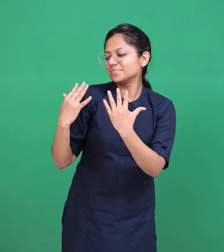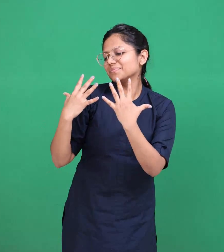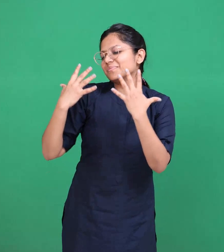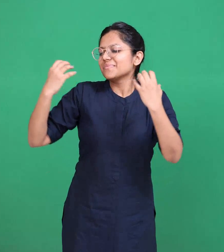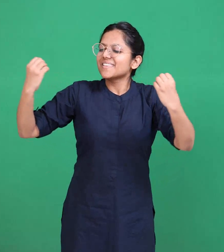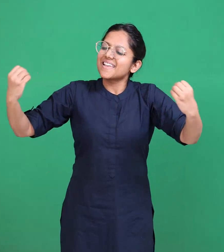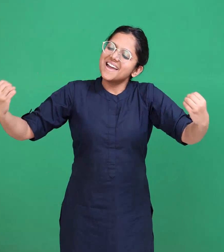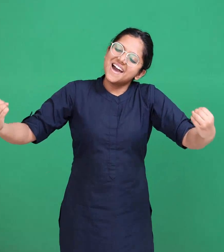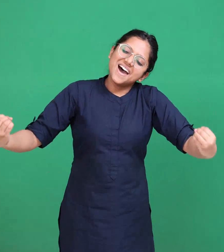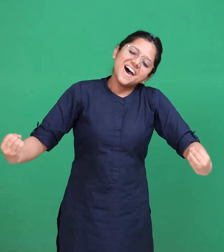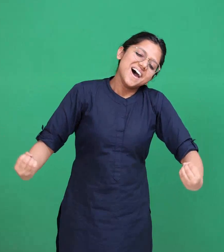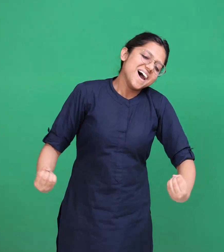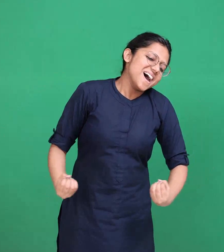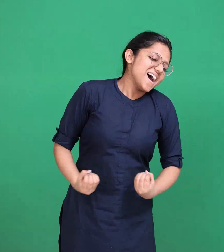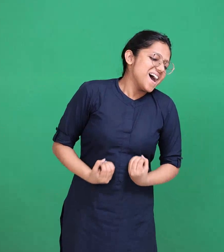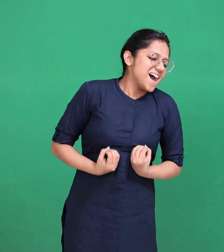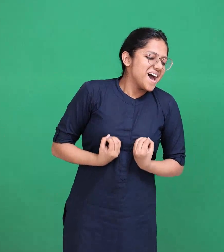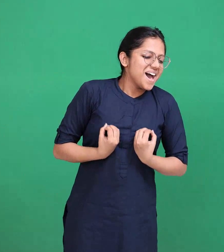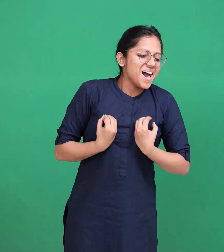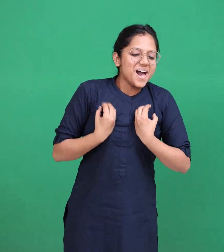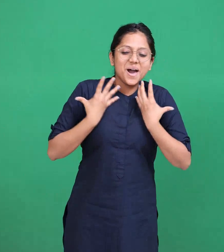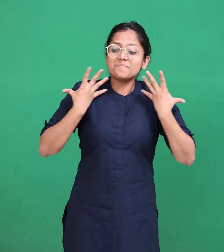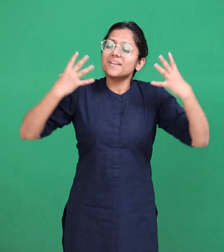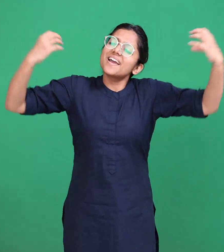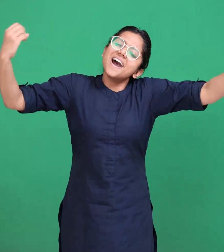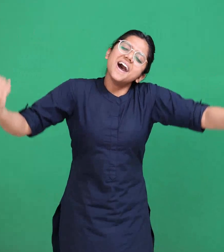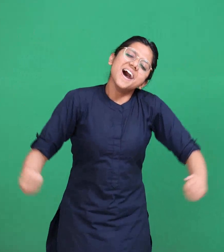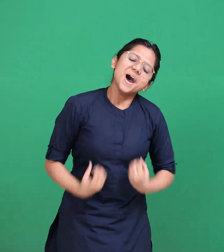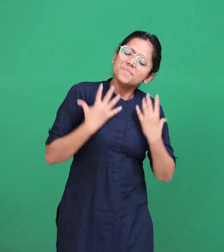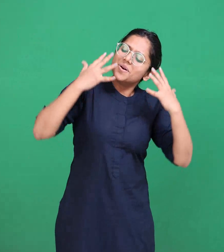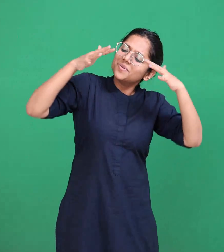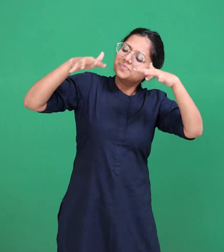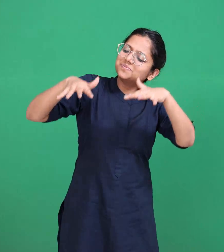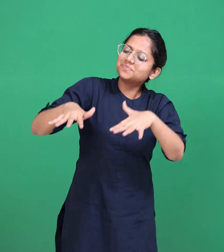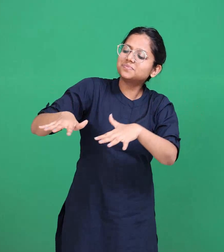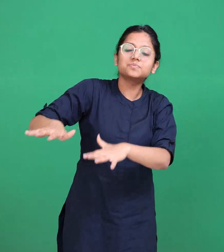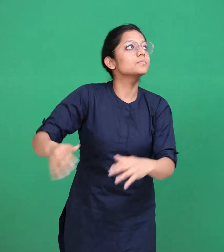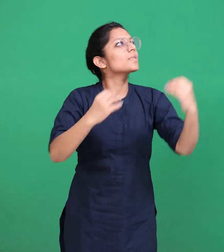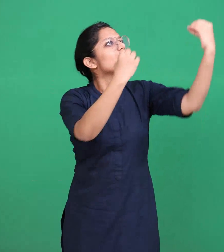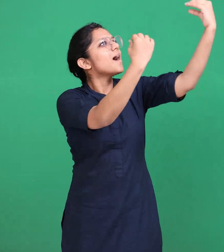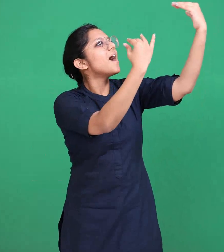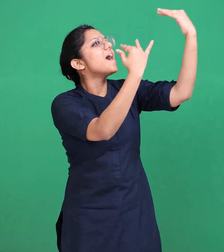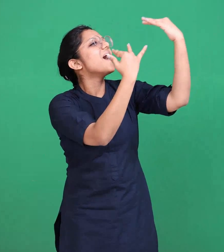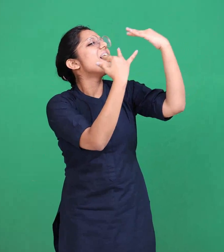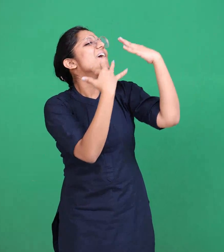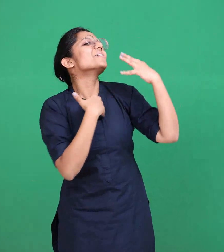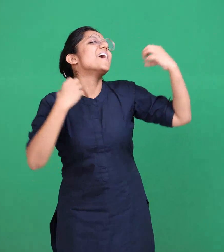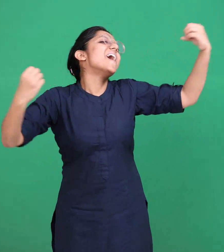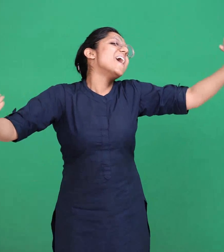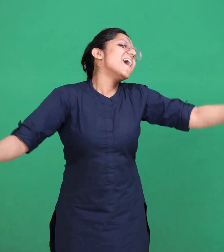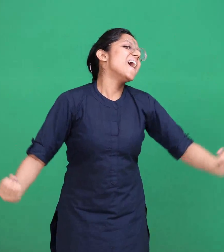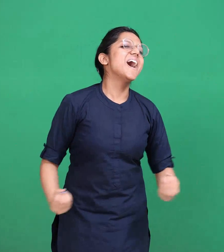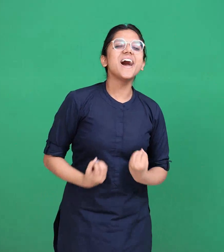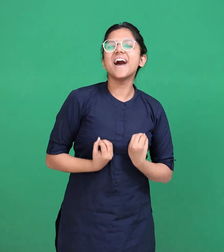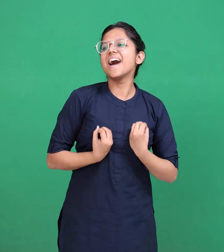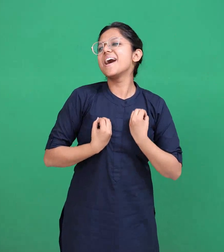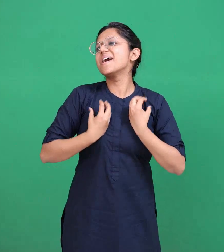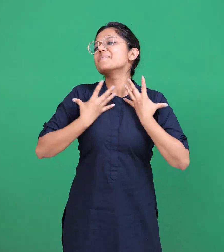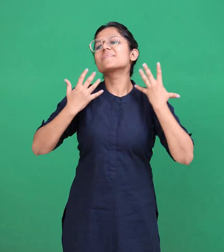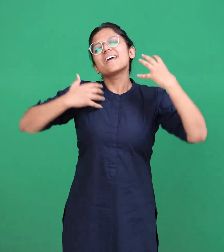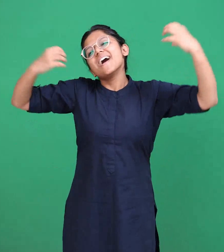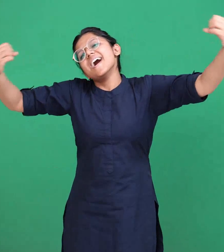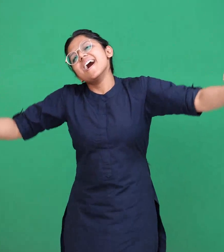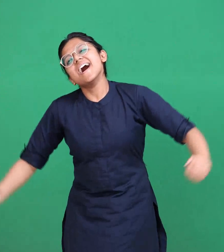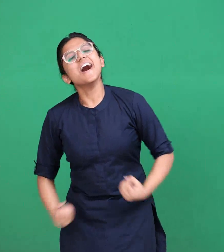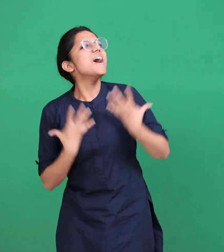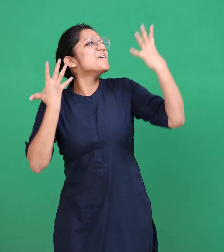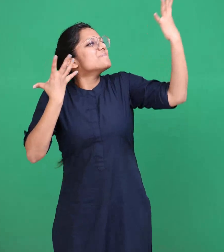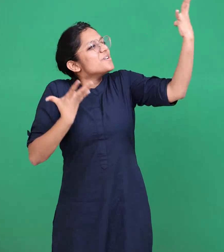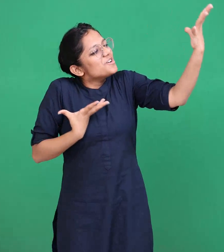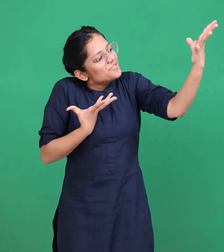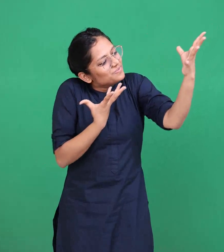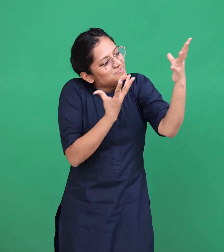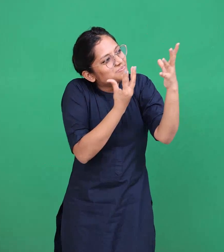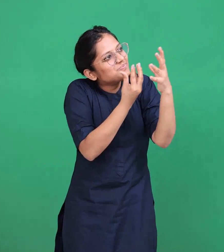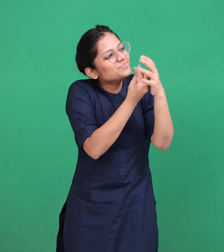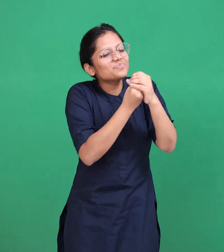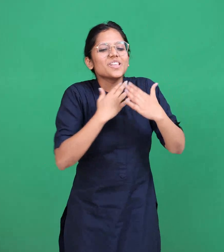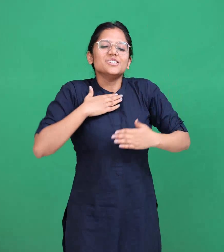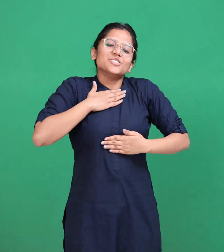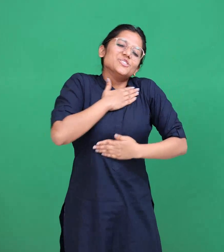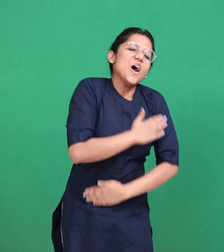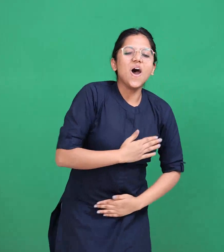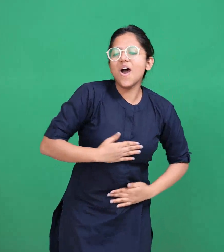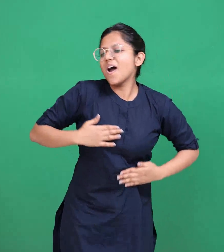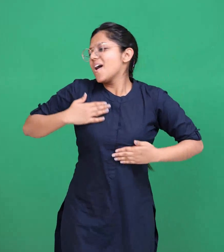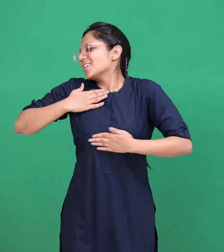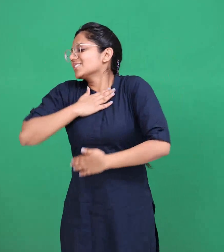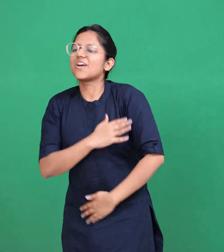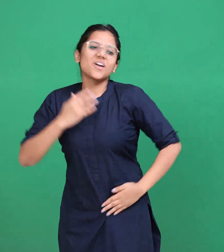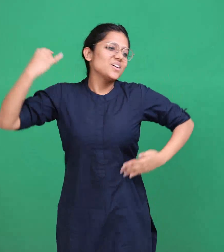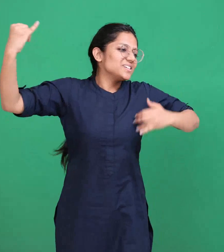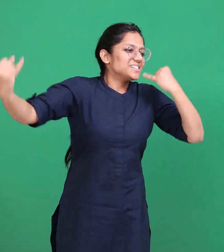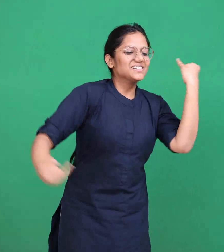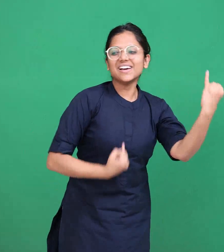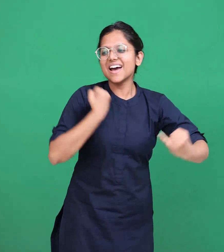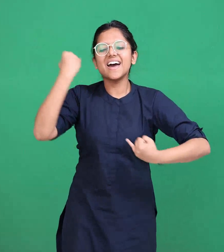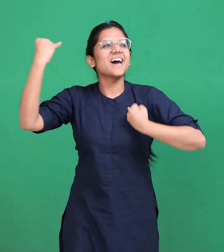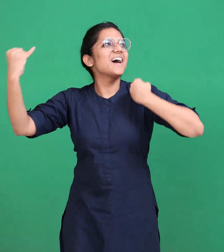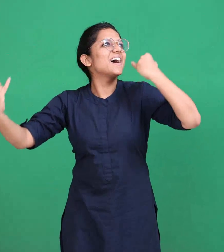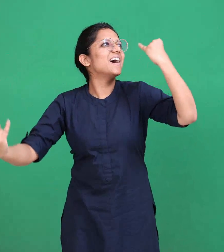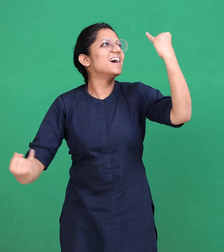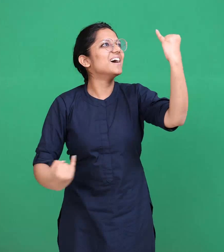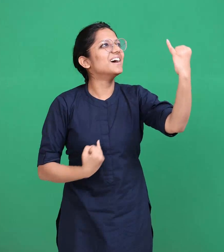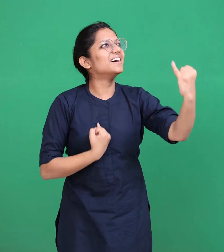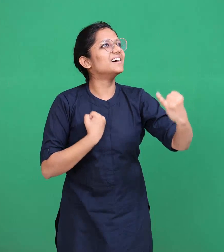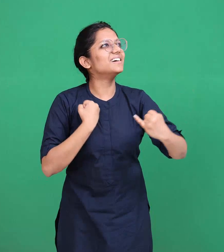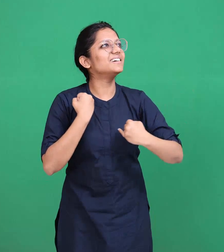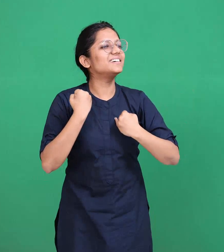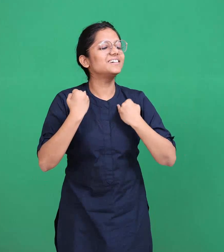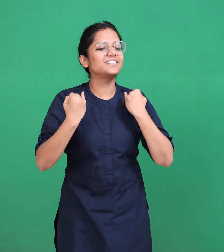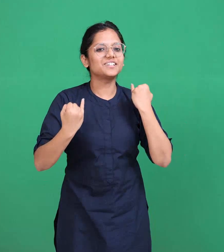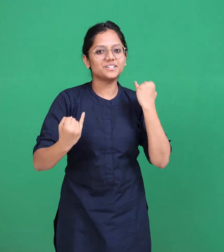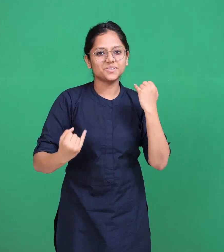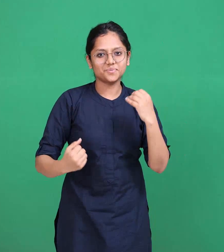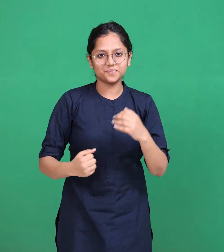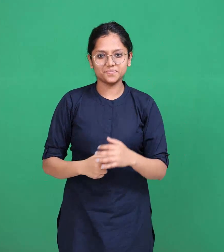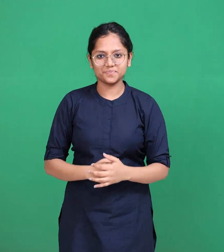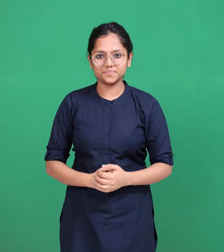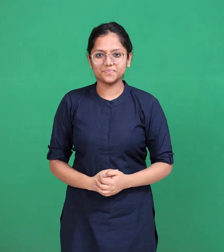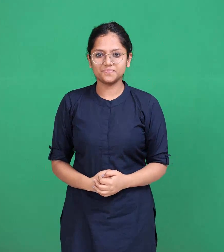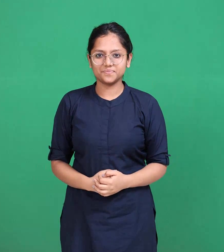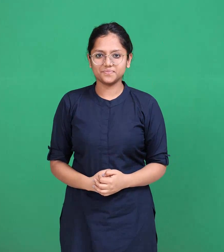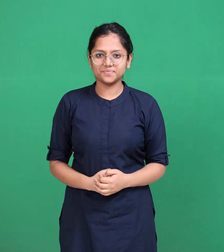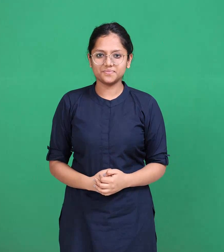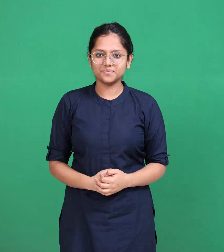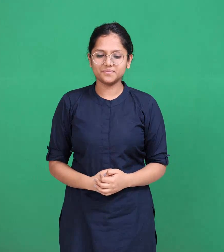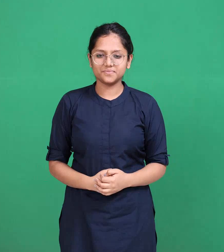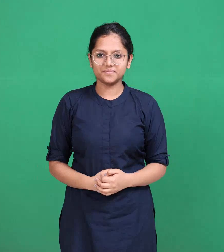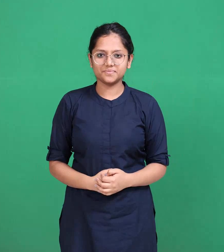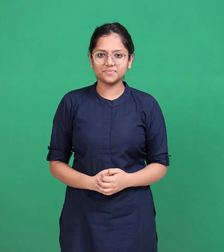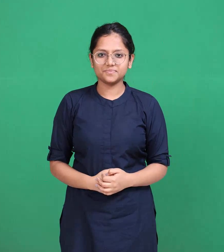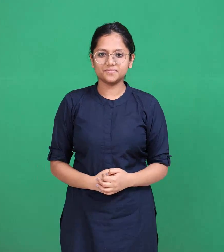You will fill me with joy in Your presence.'